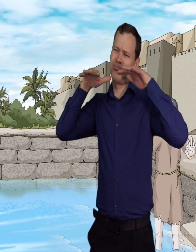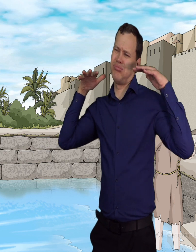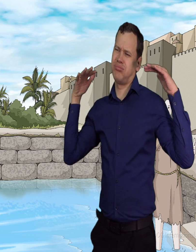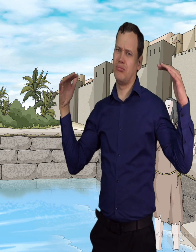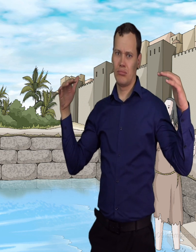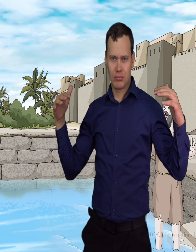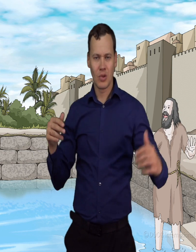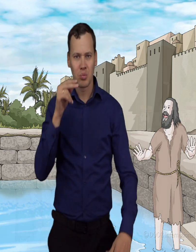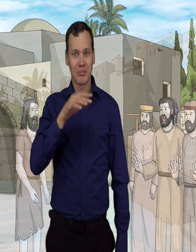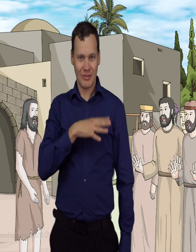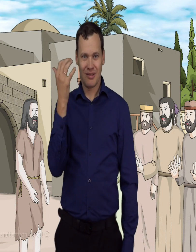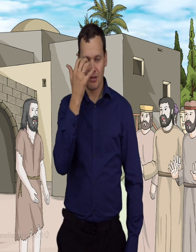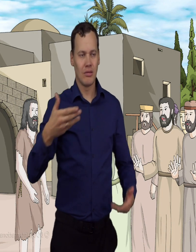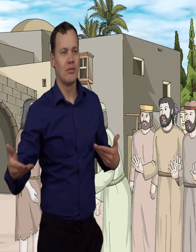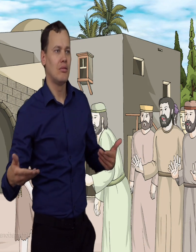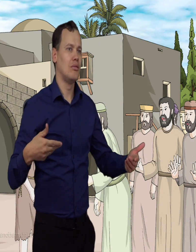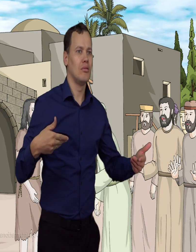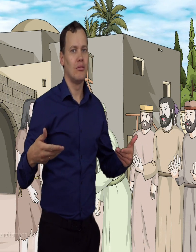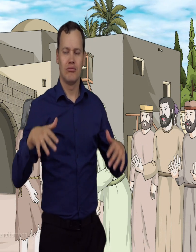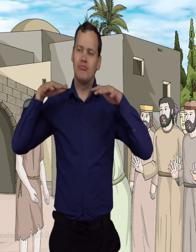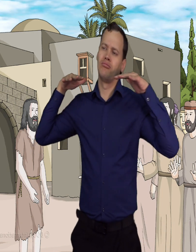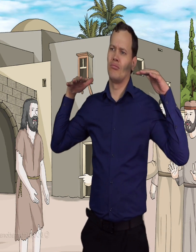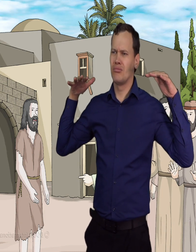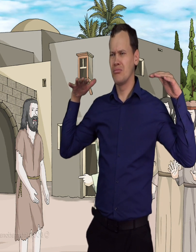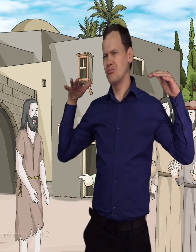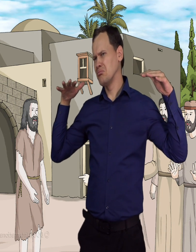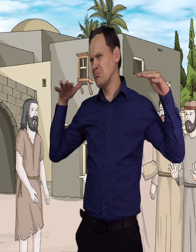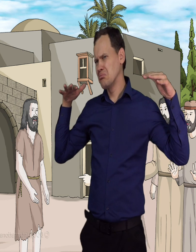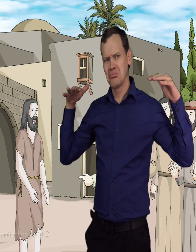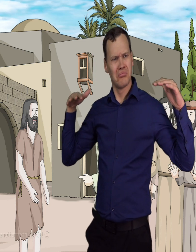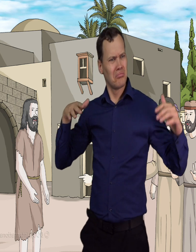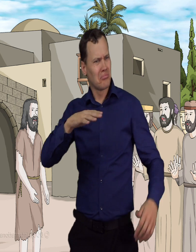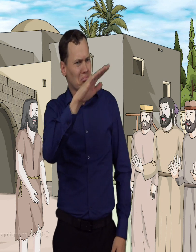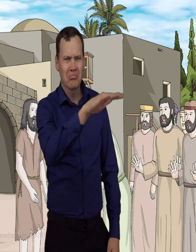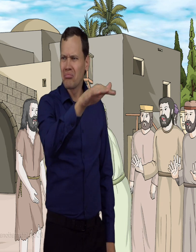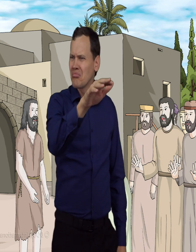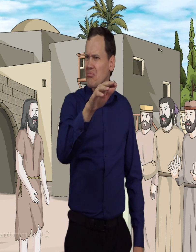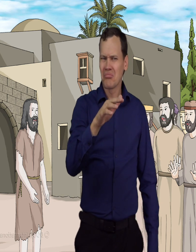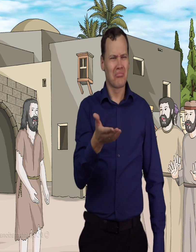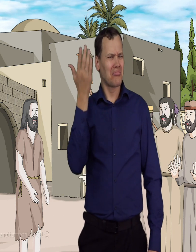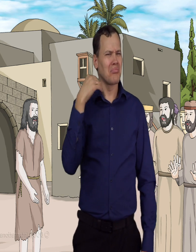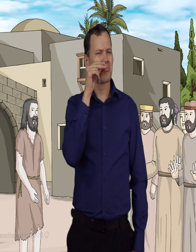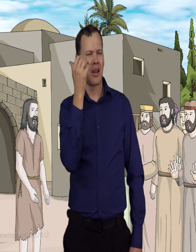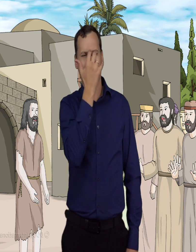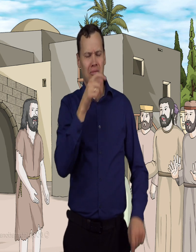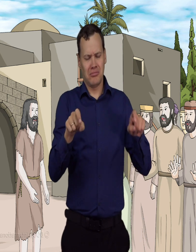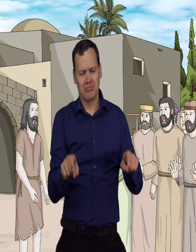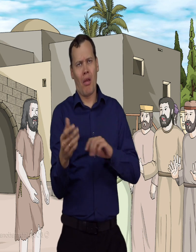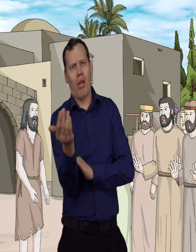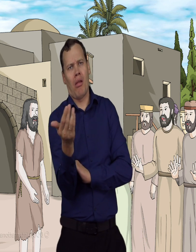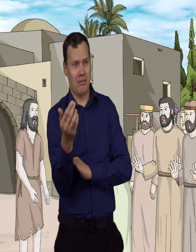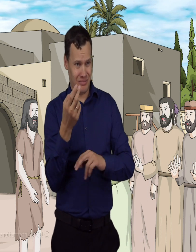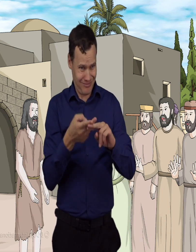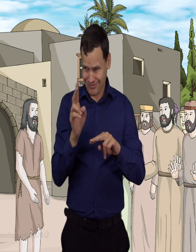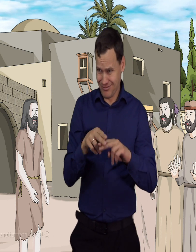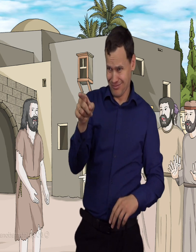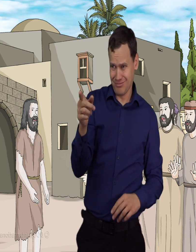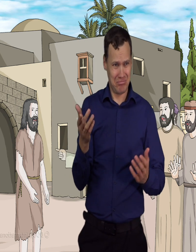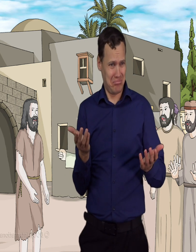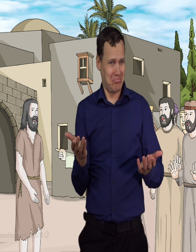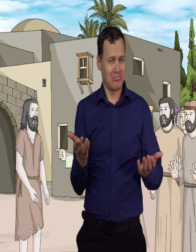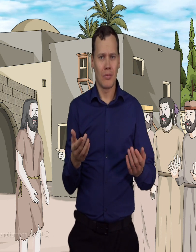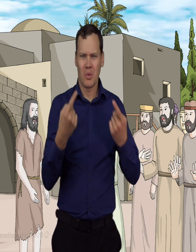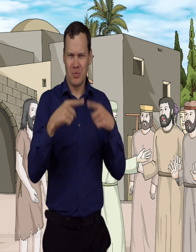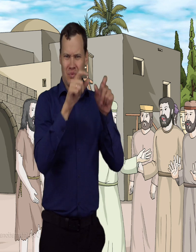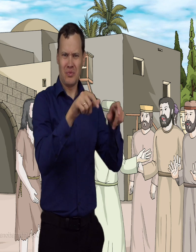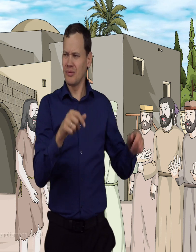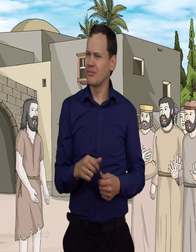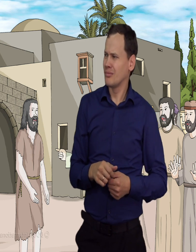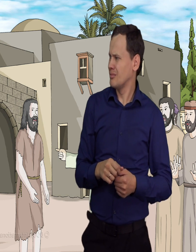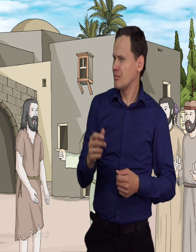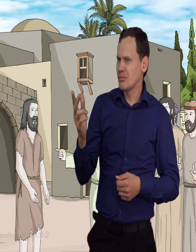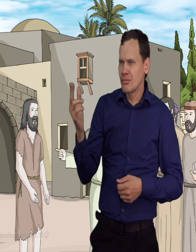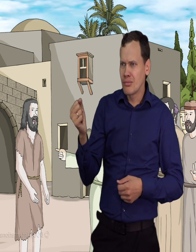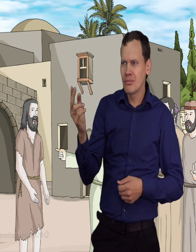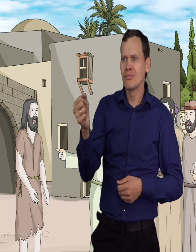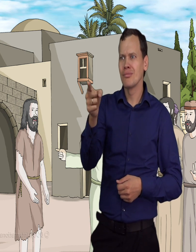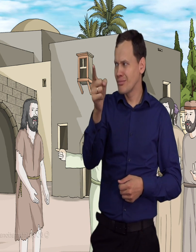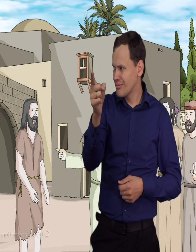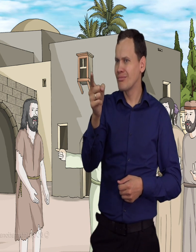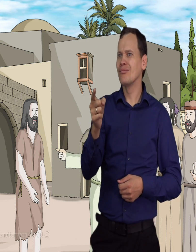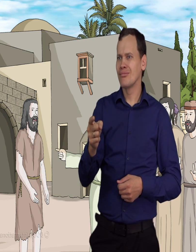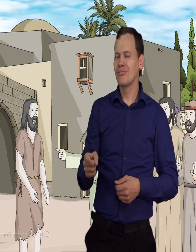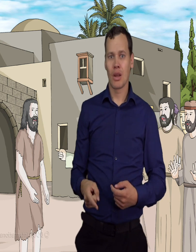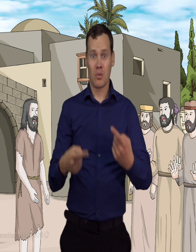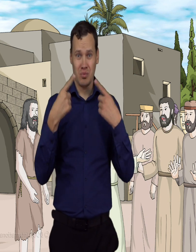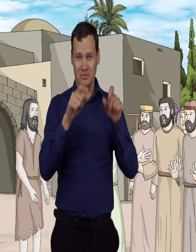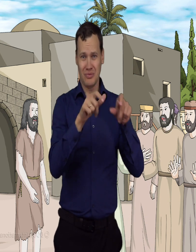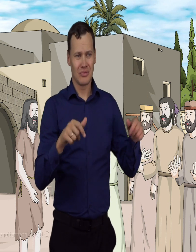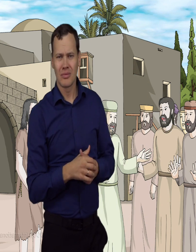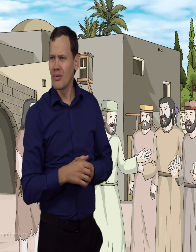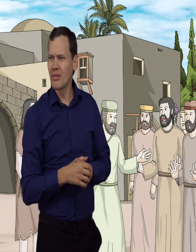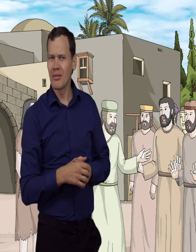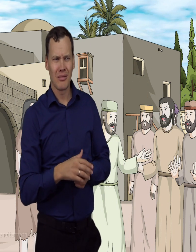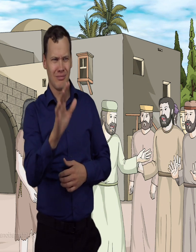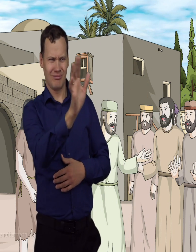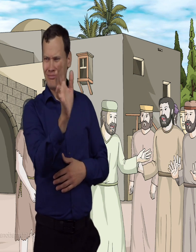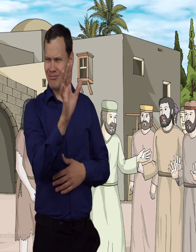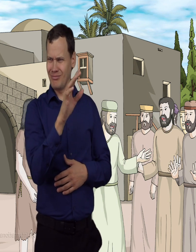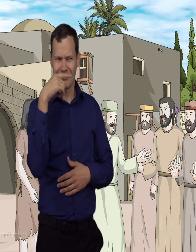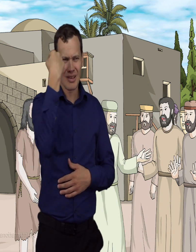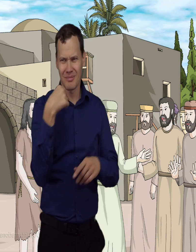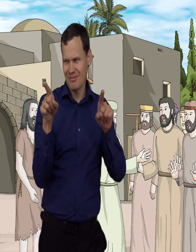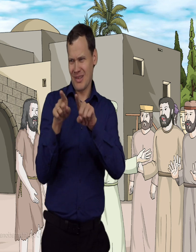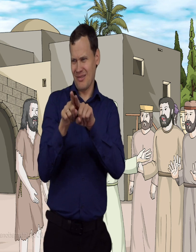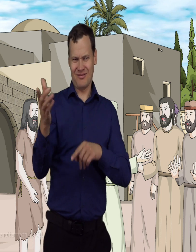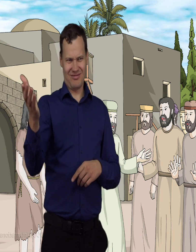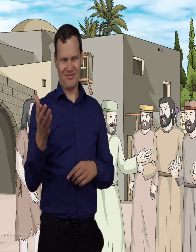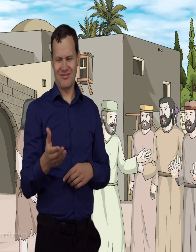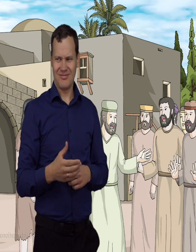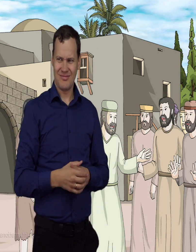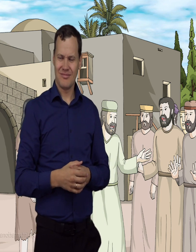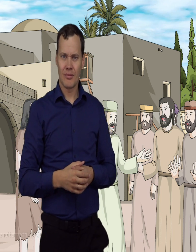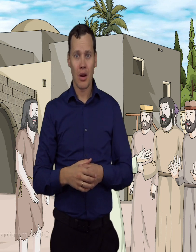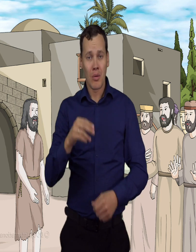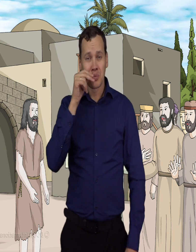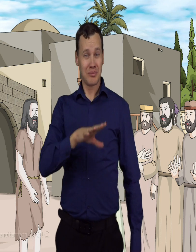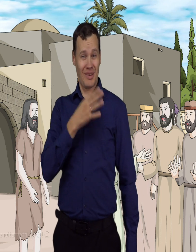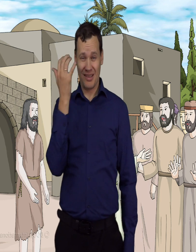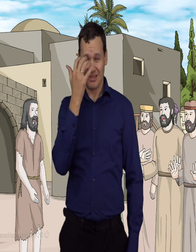At this, his neighbors and those who had formerly seen him begging began to ask, “Isn’t this the man who used to sit and beg?”